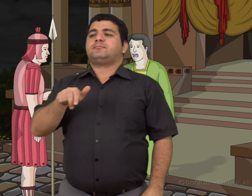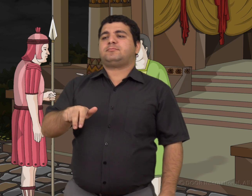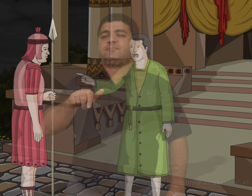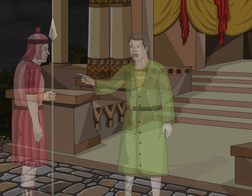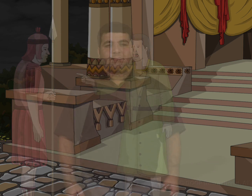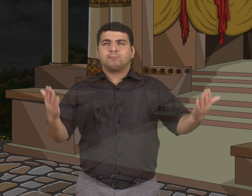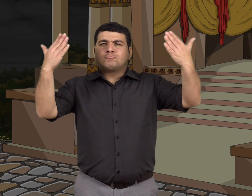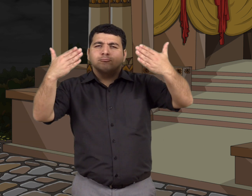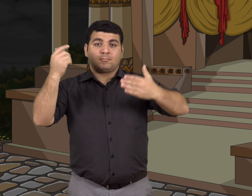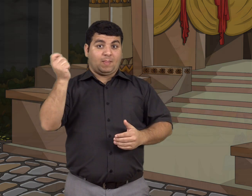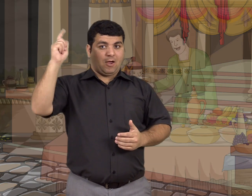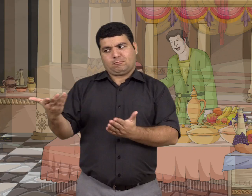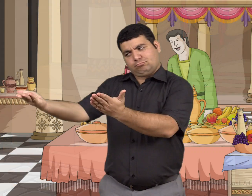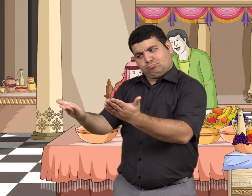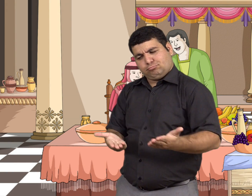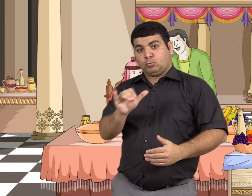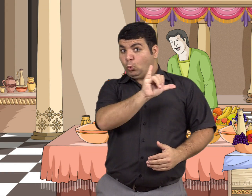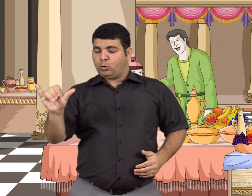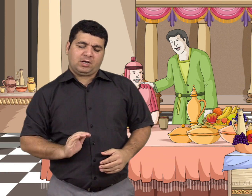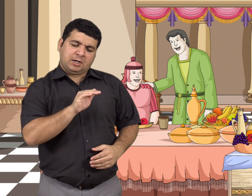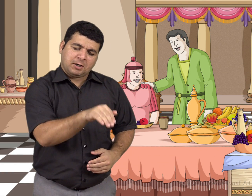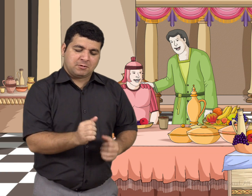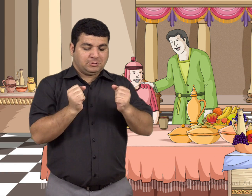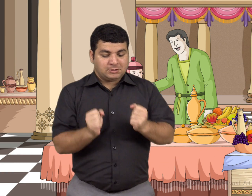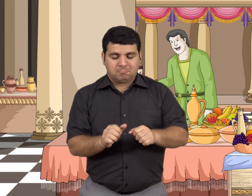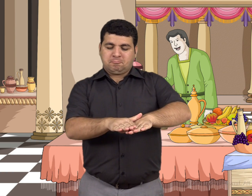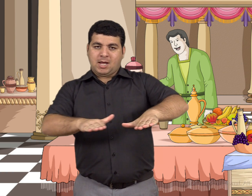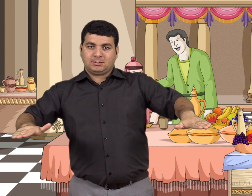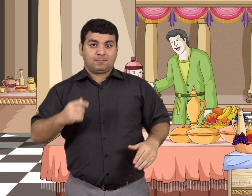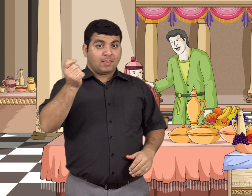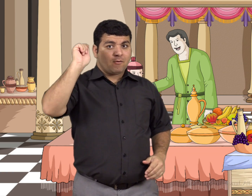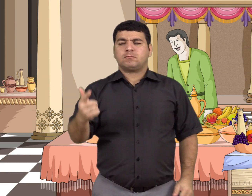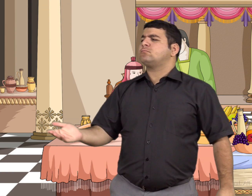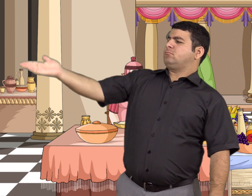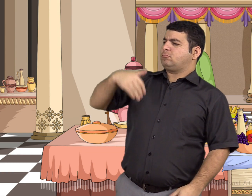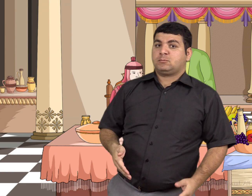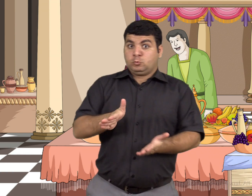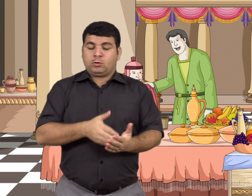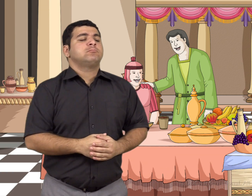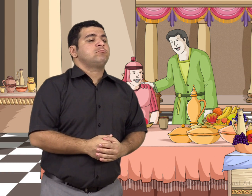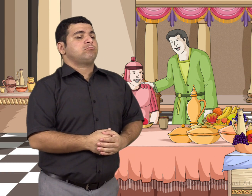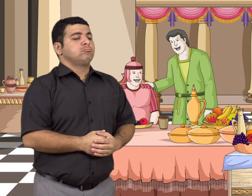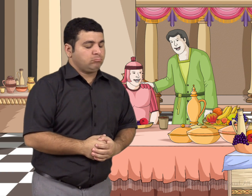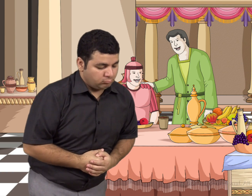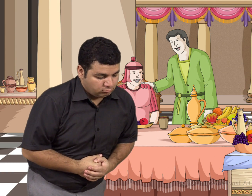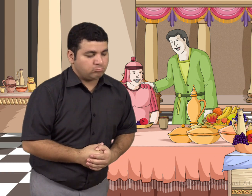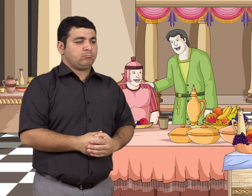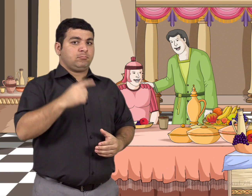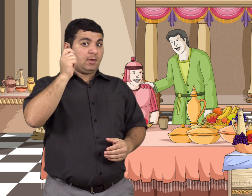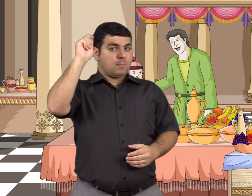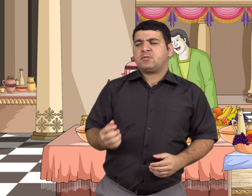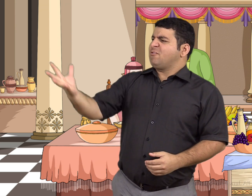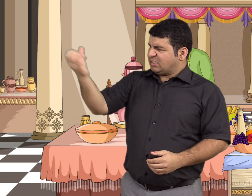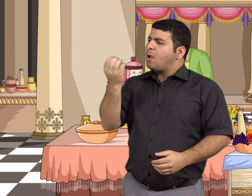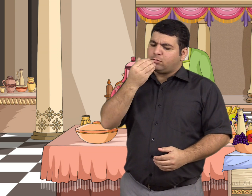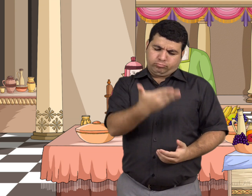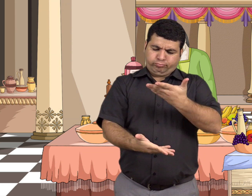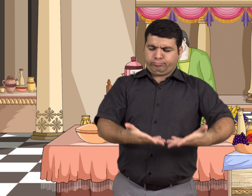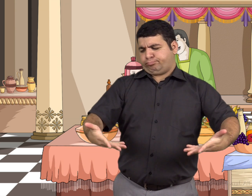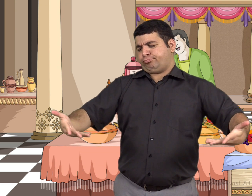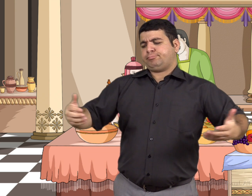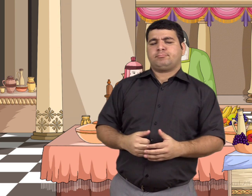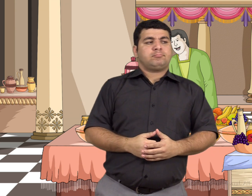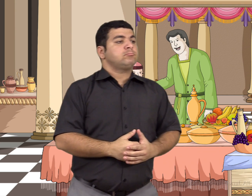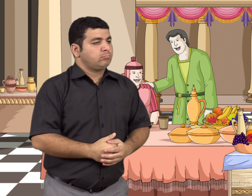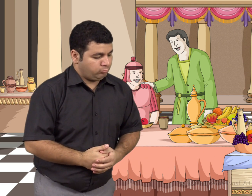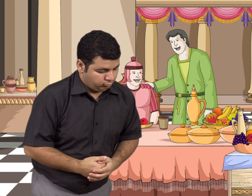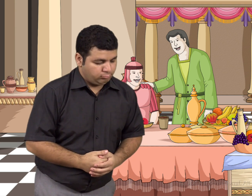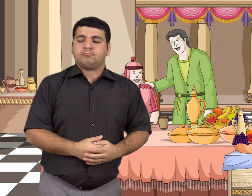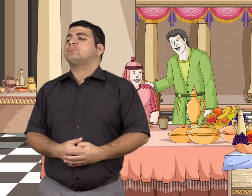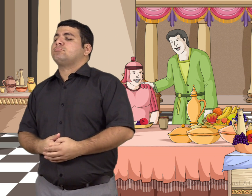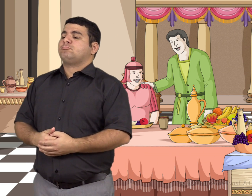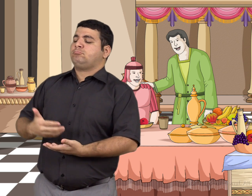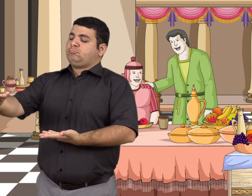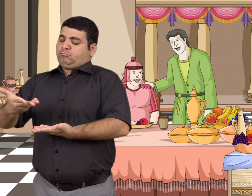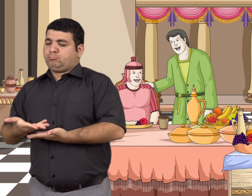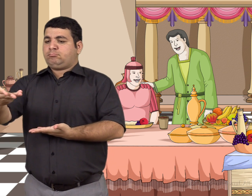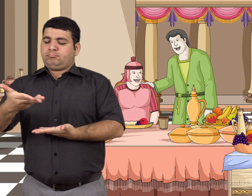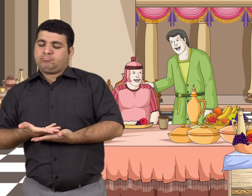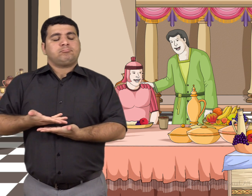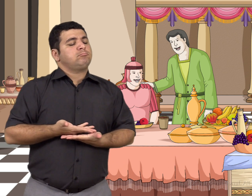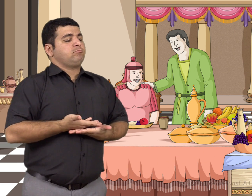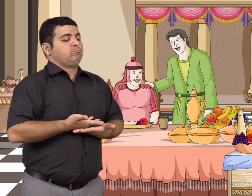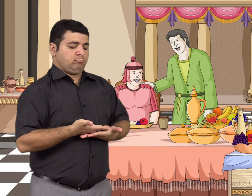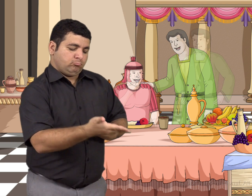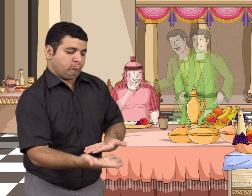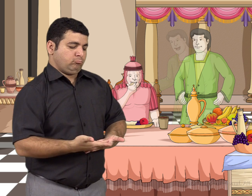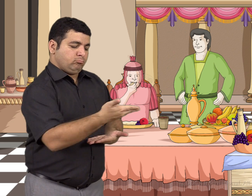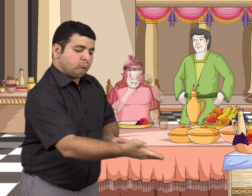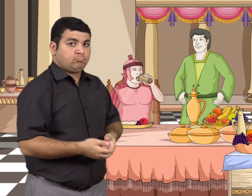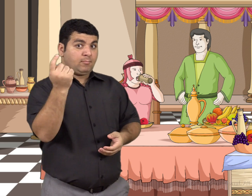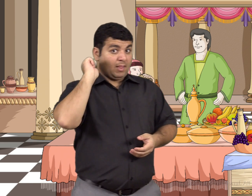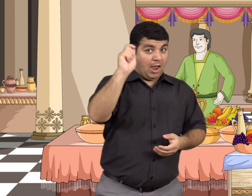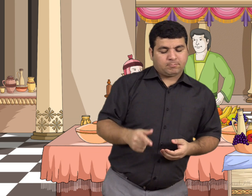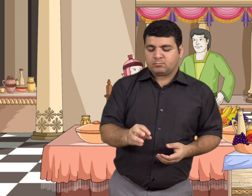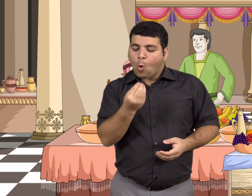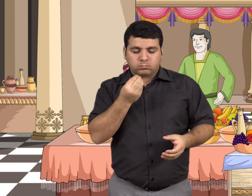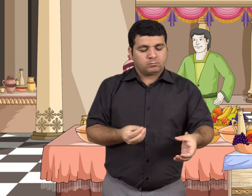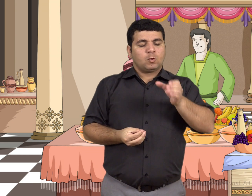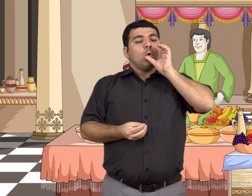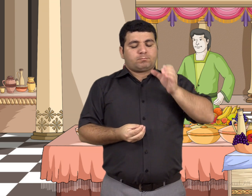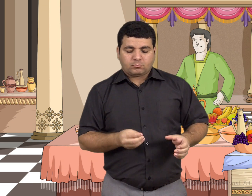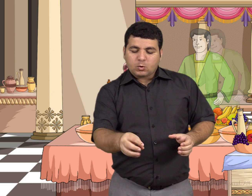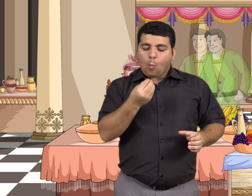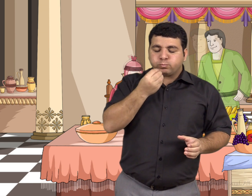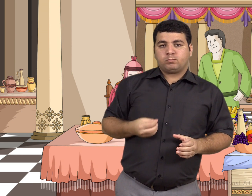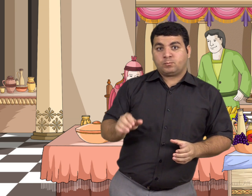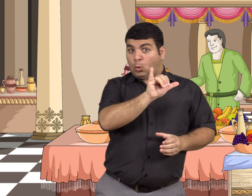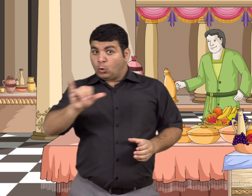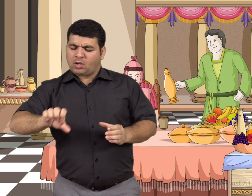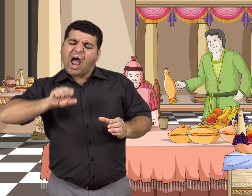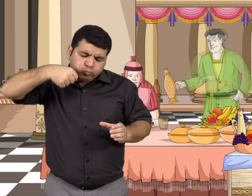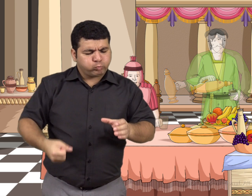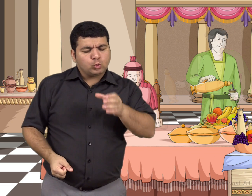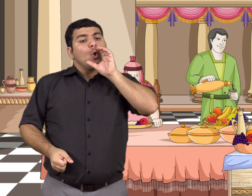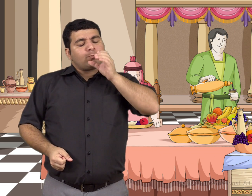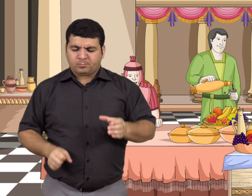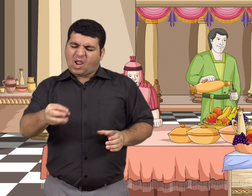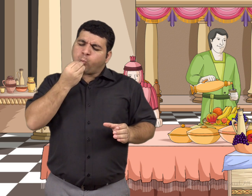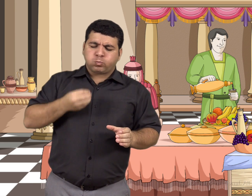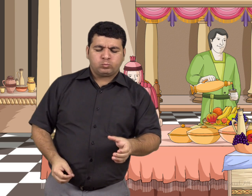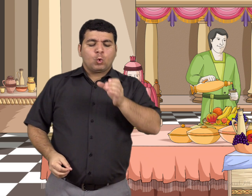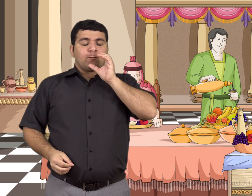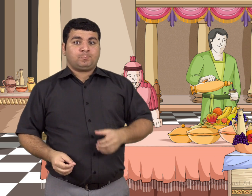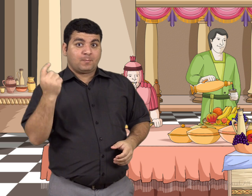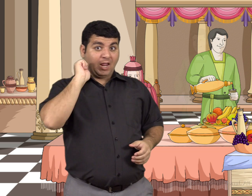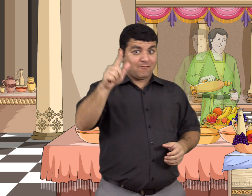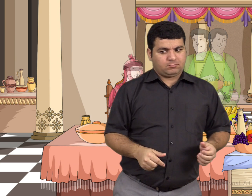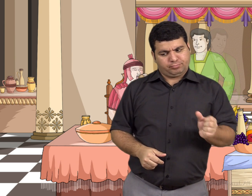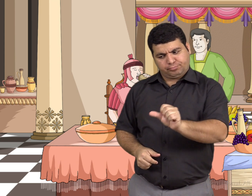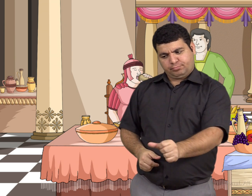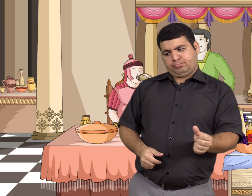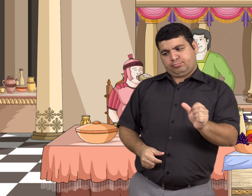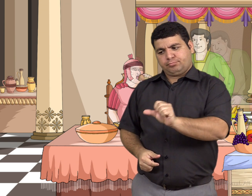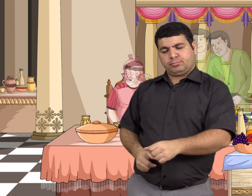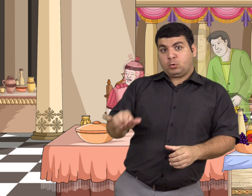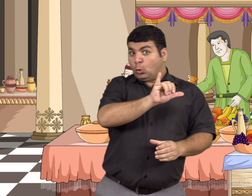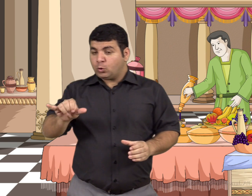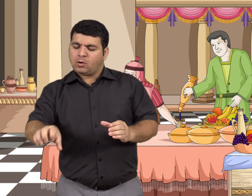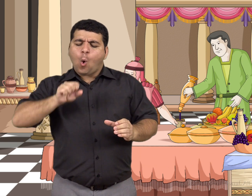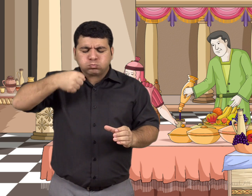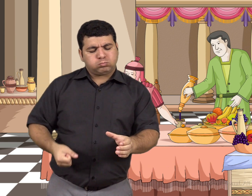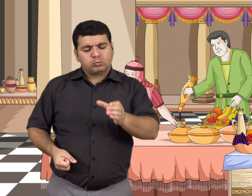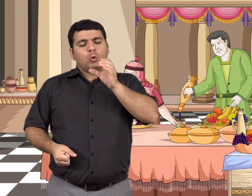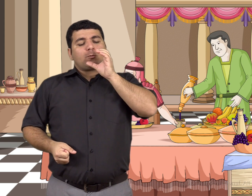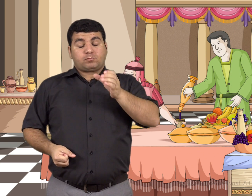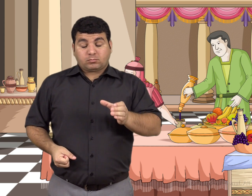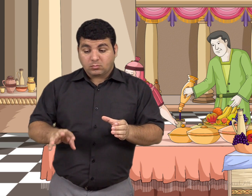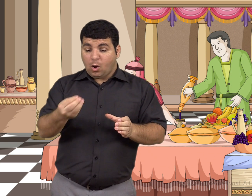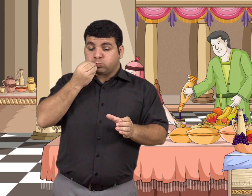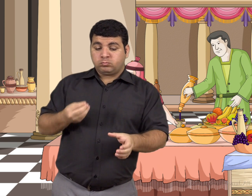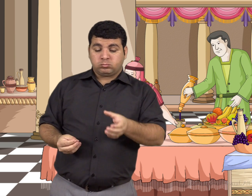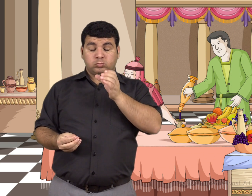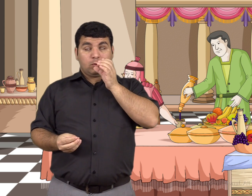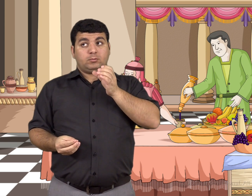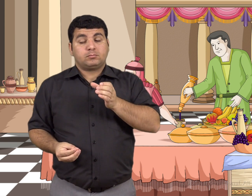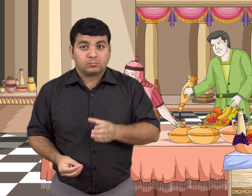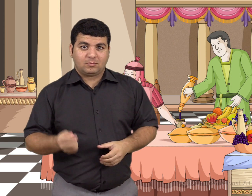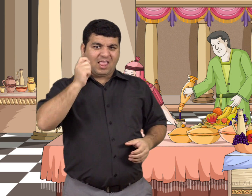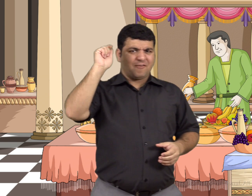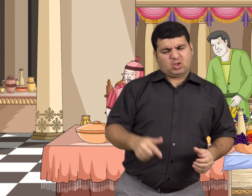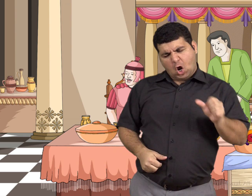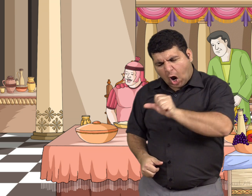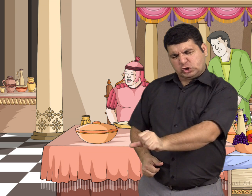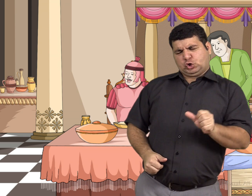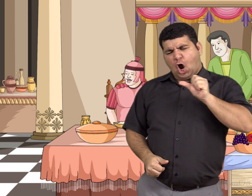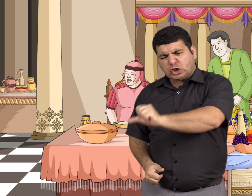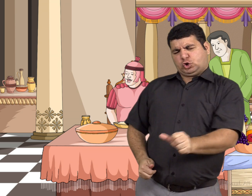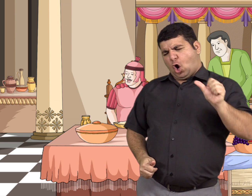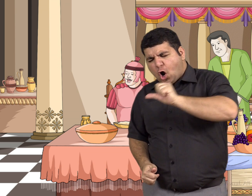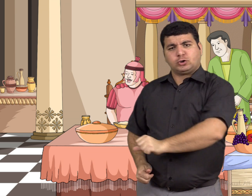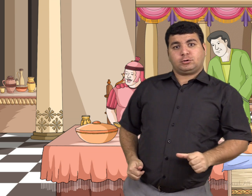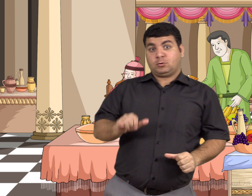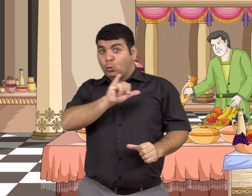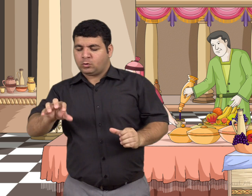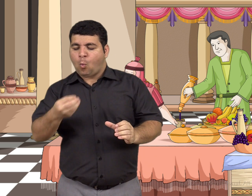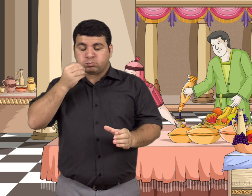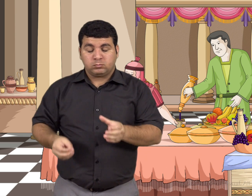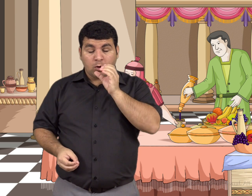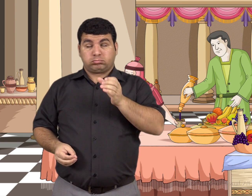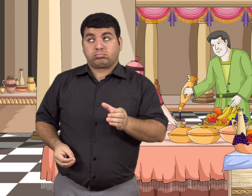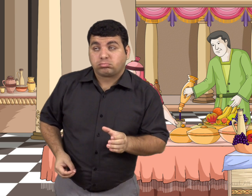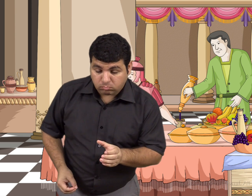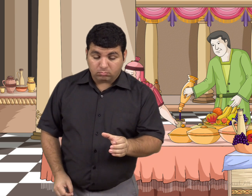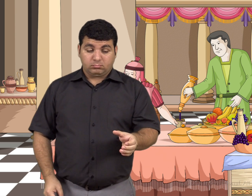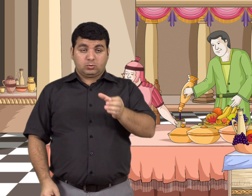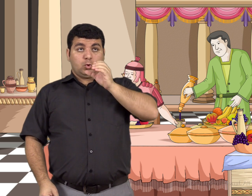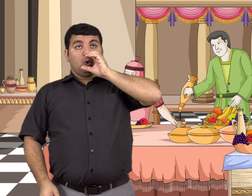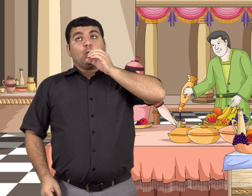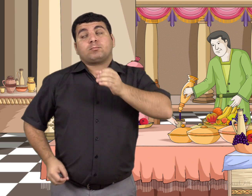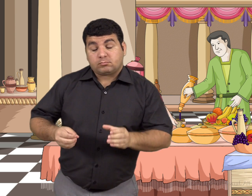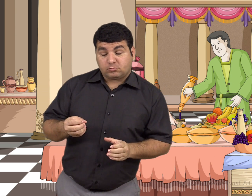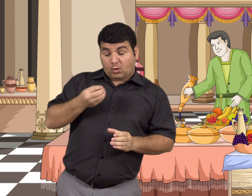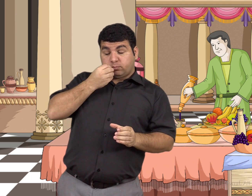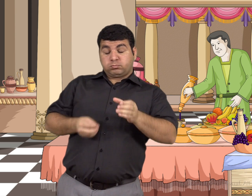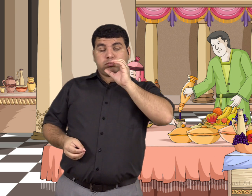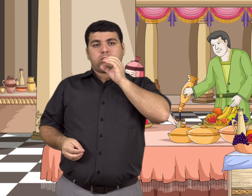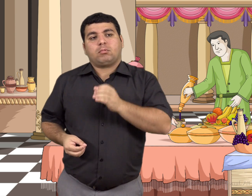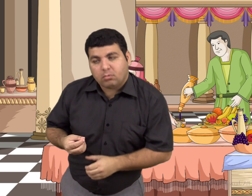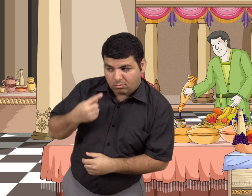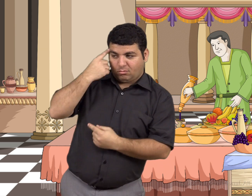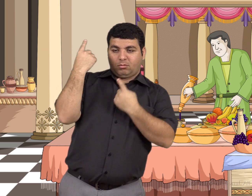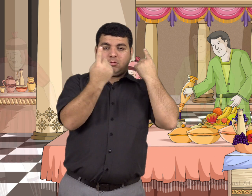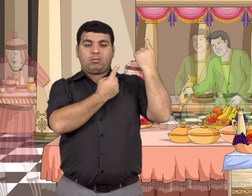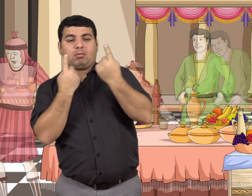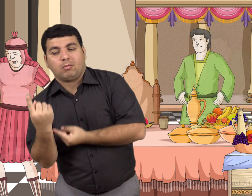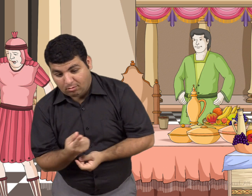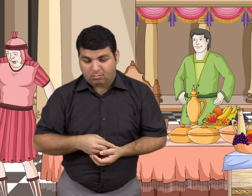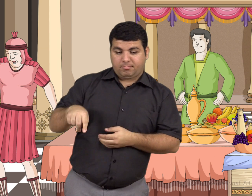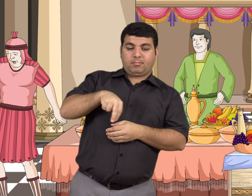Then David invited Uriah to eat and drink with him, and he got Uriah drunk.